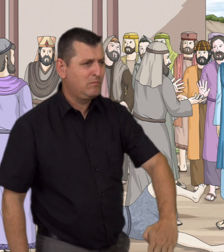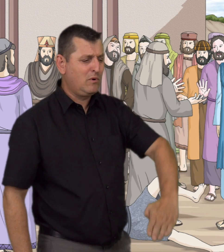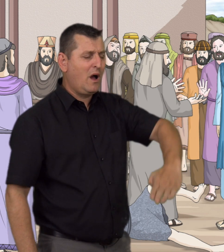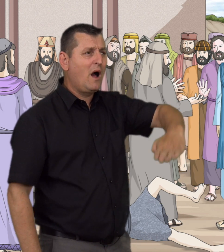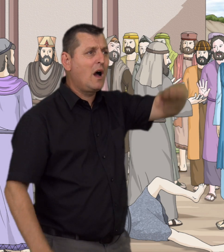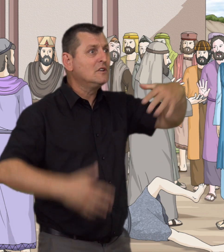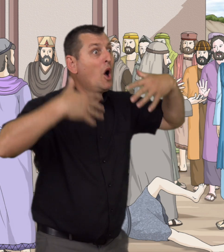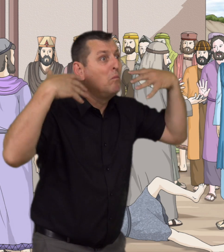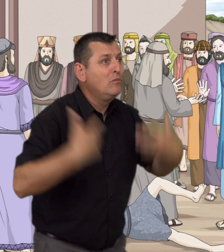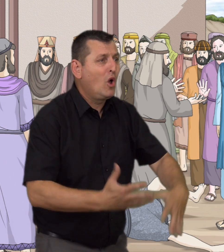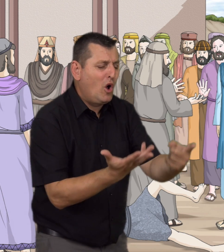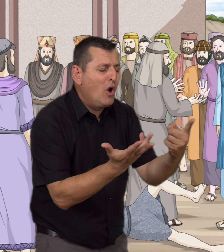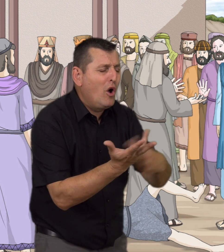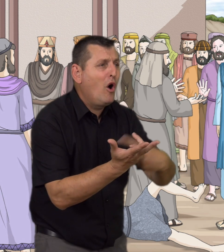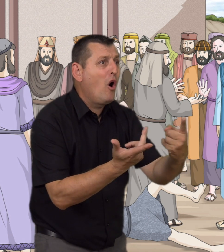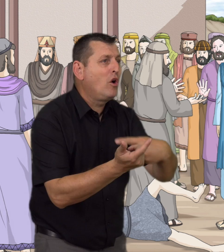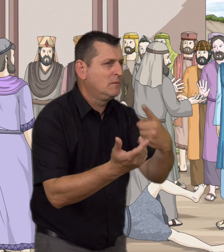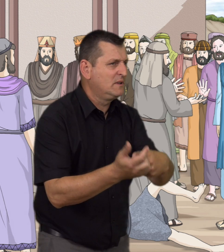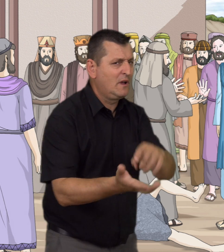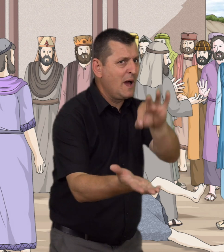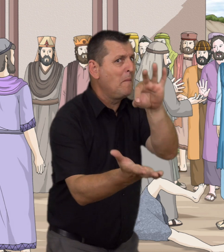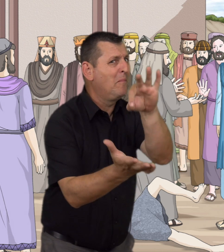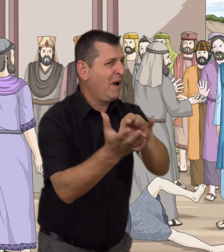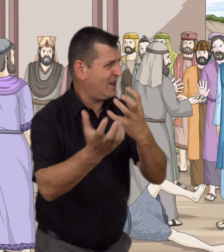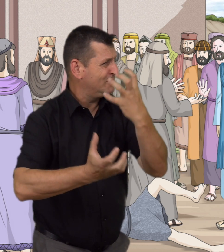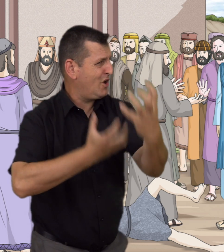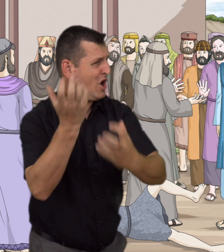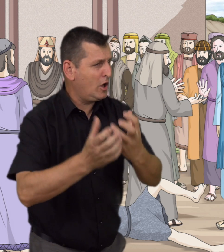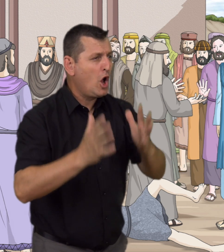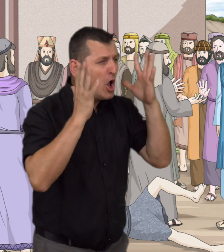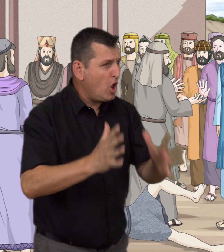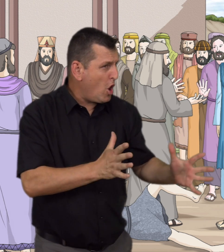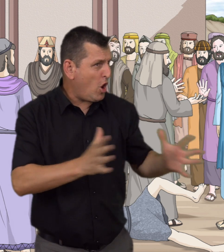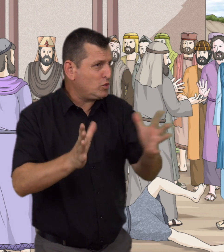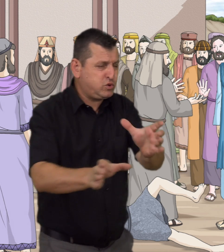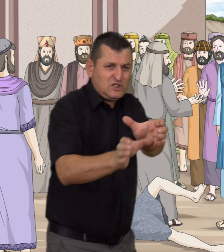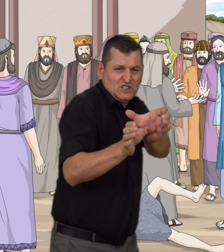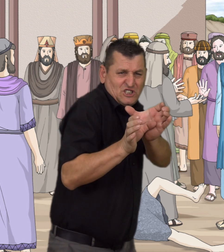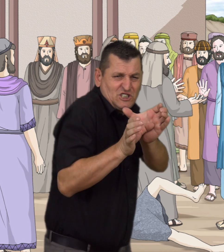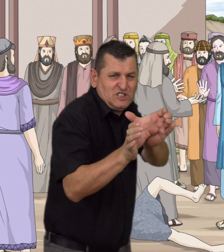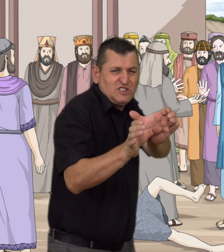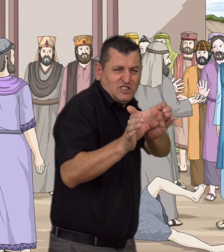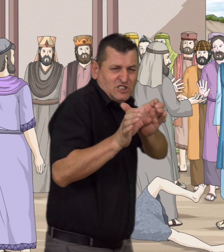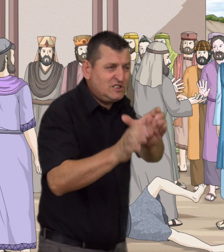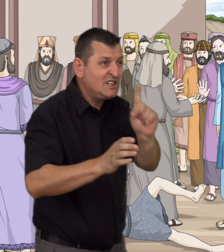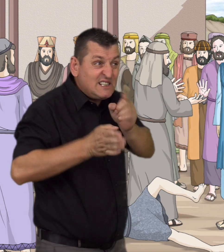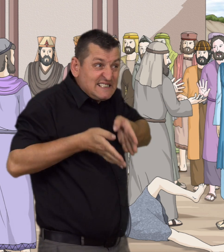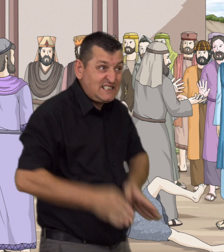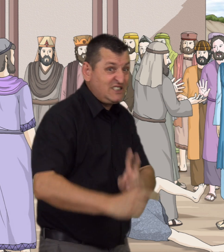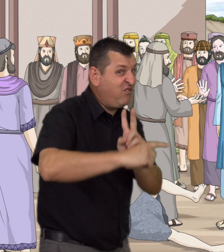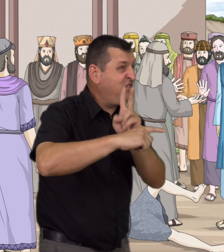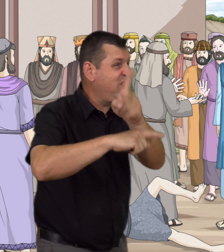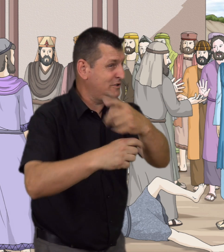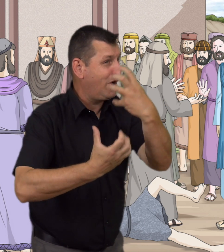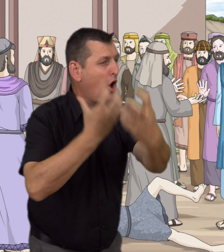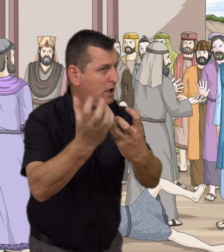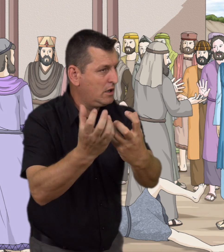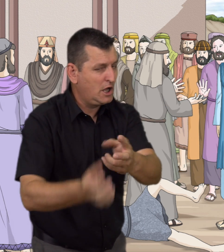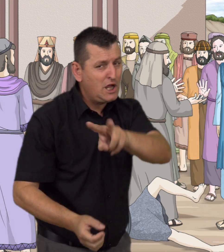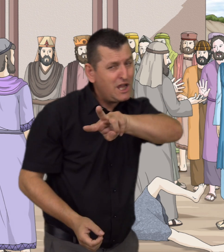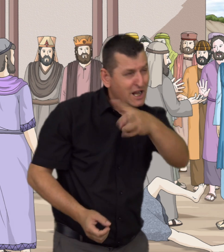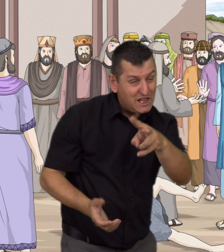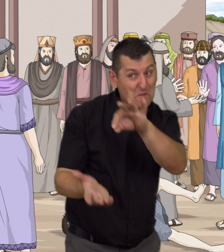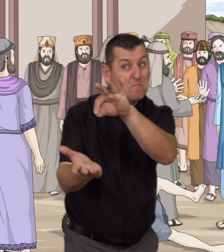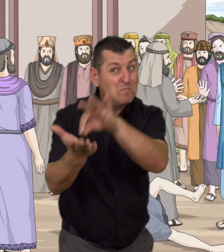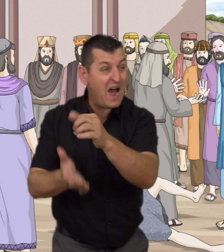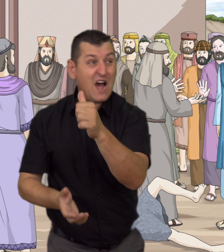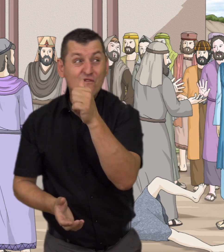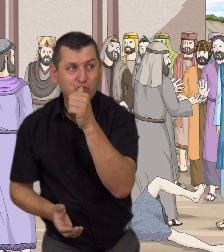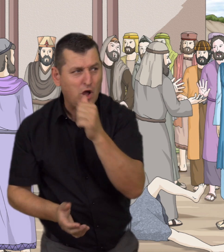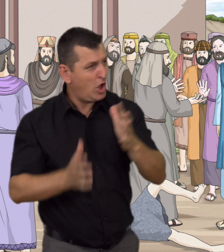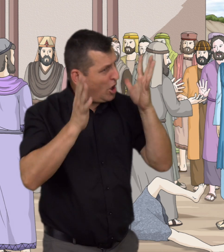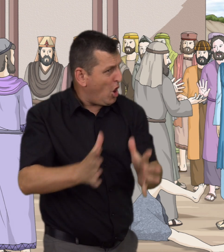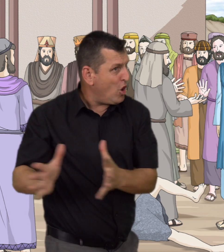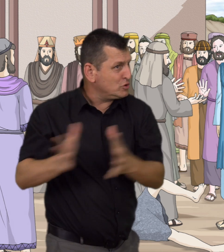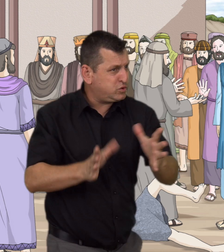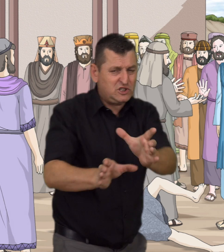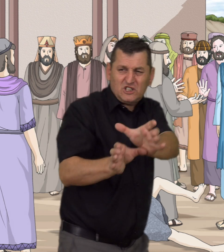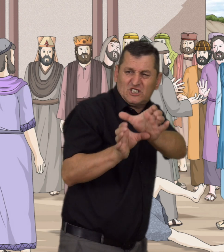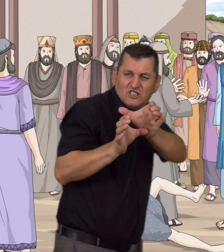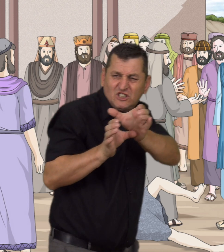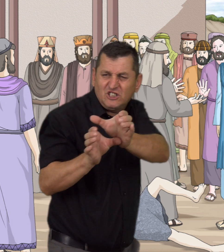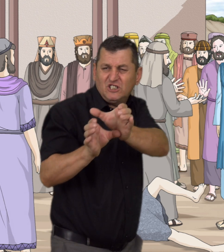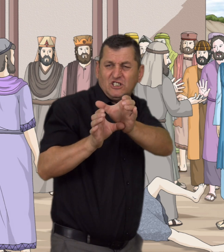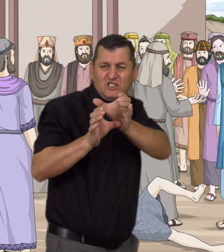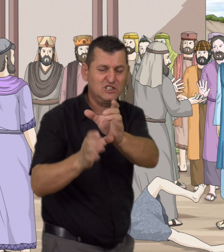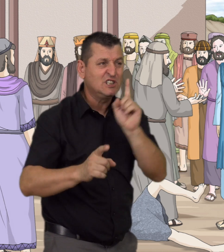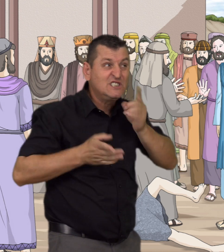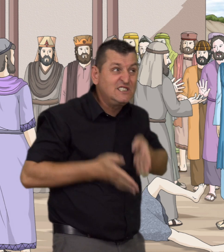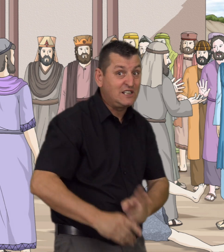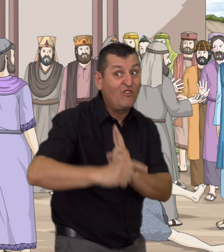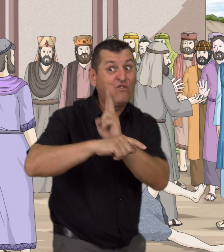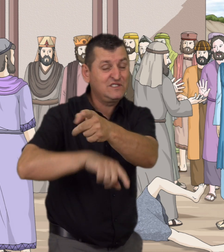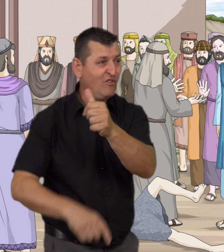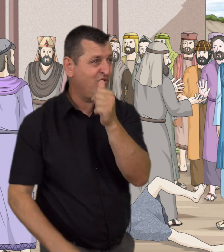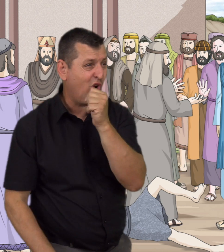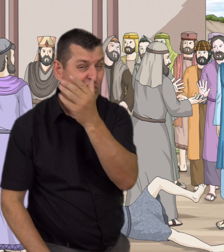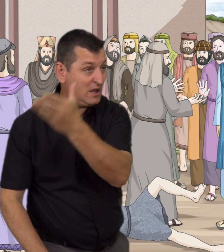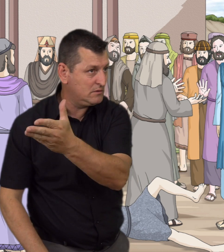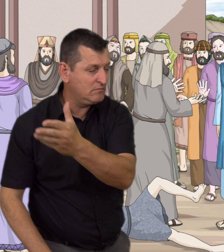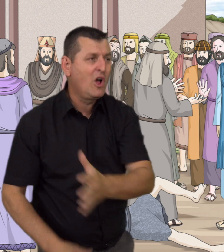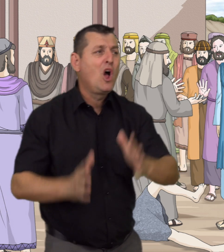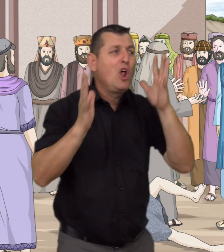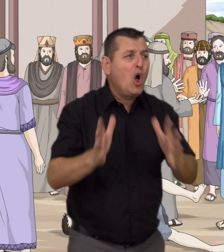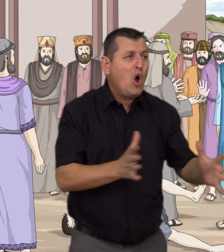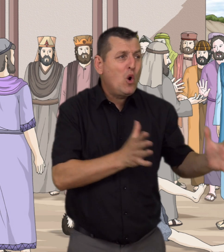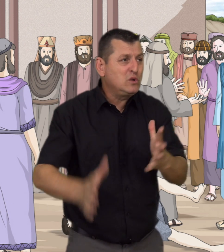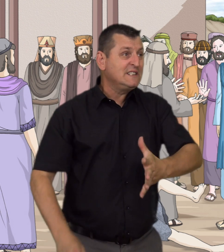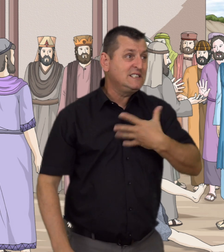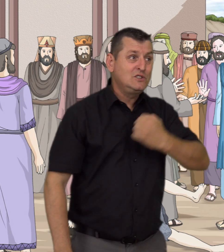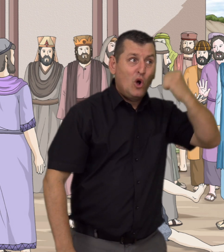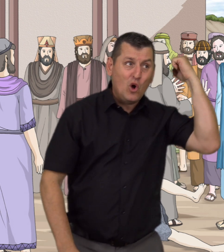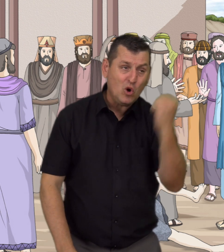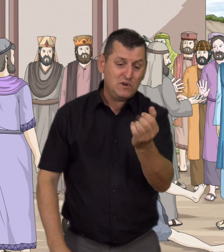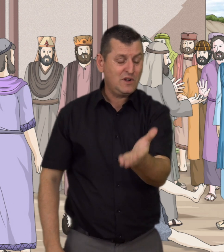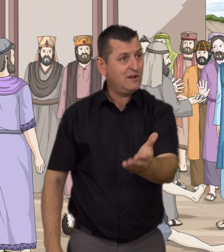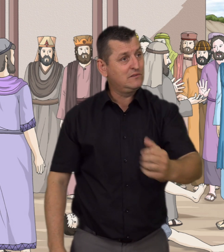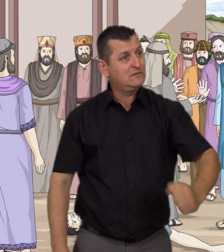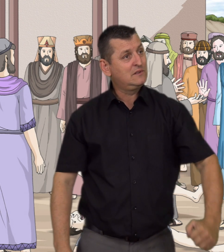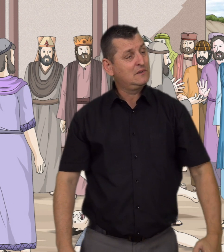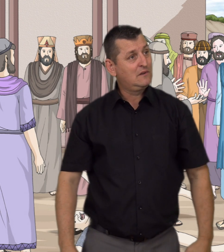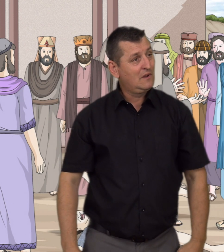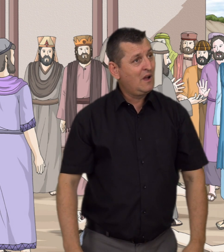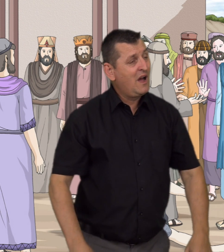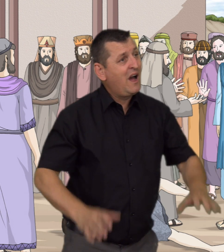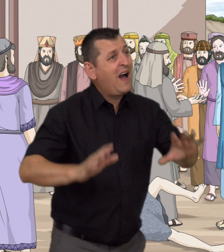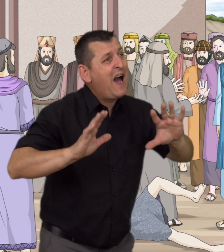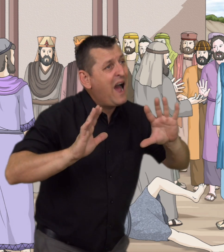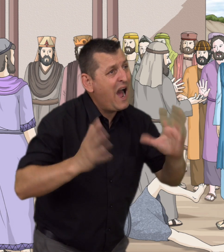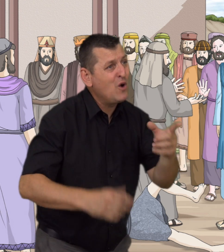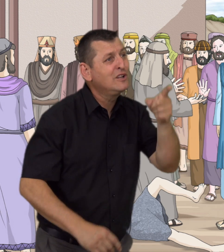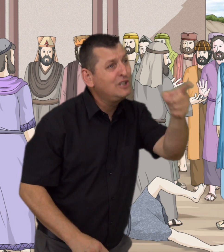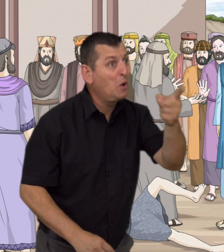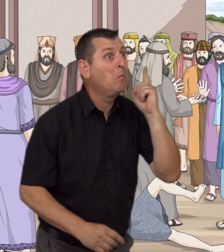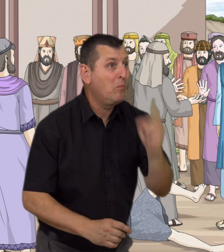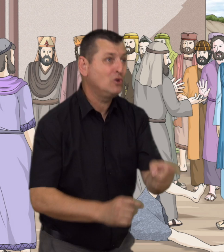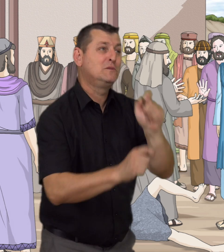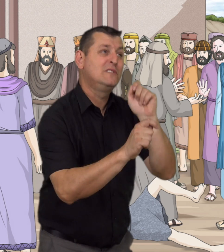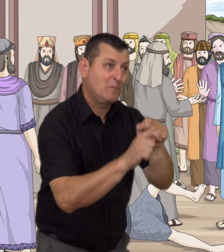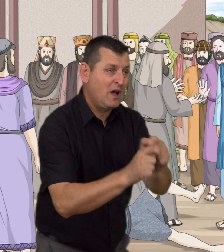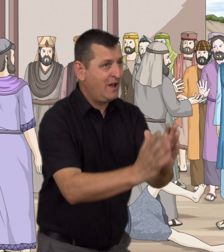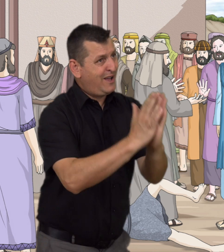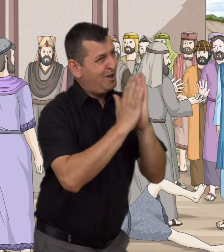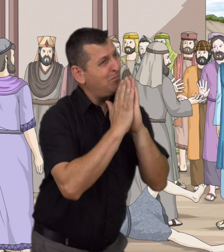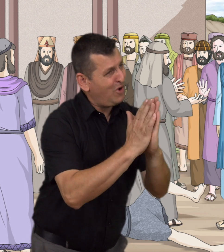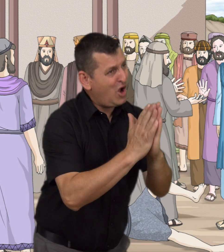“From childhood,” he said. “It often throws him into the fire or into the water, trying to kill him.